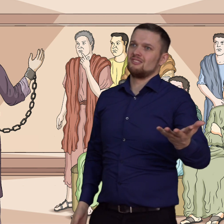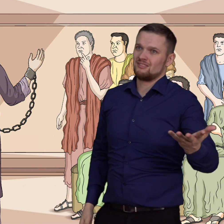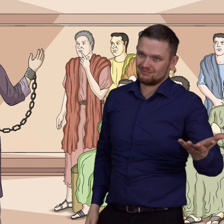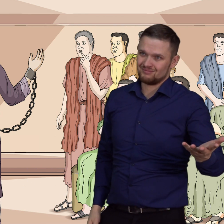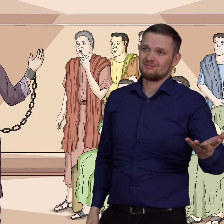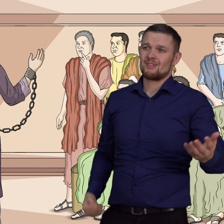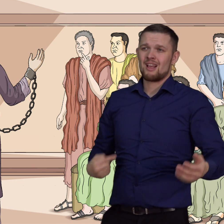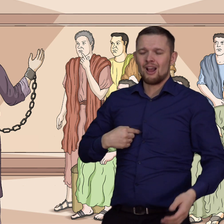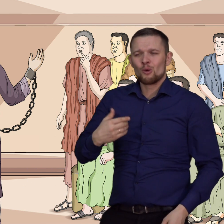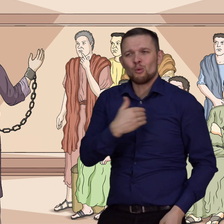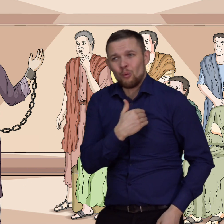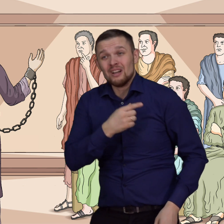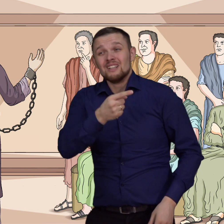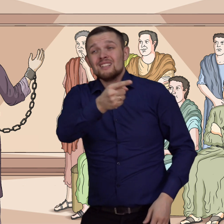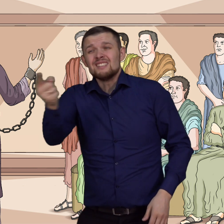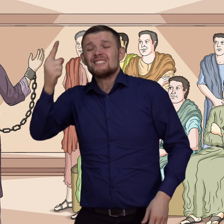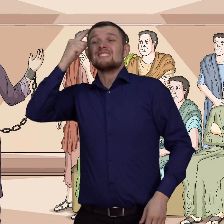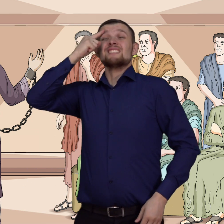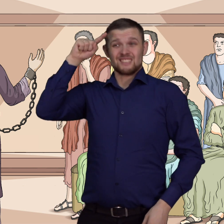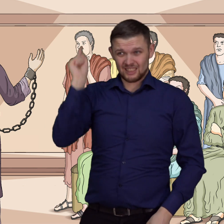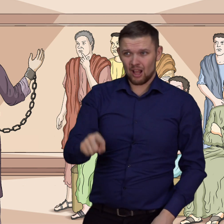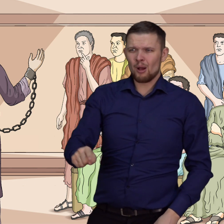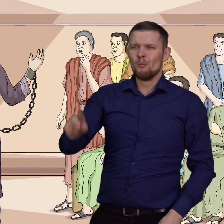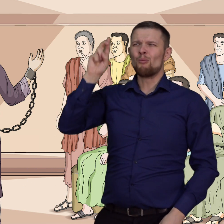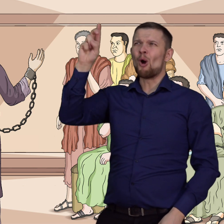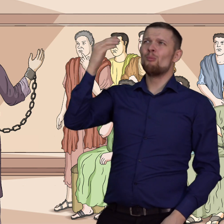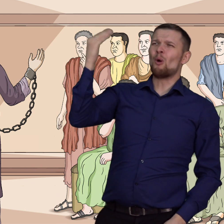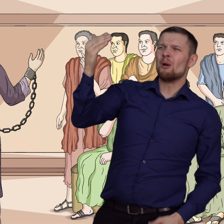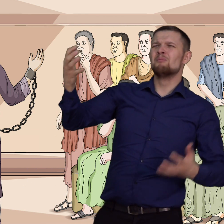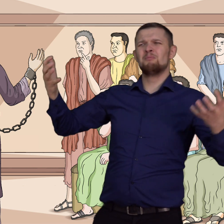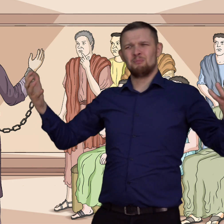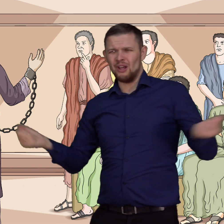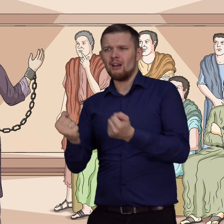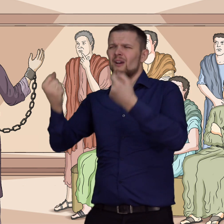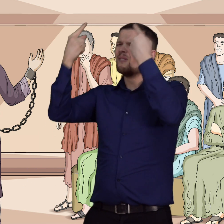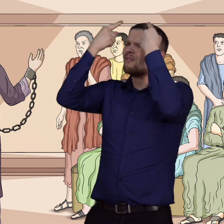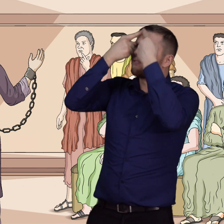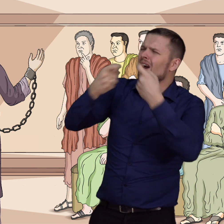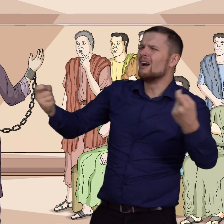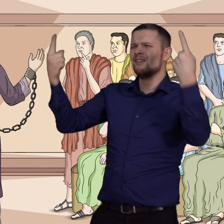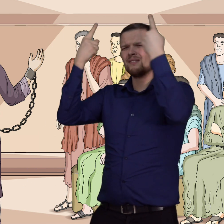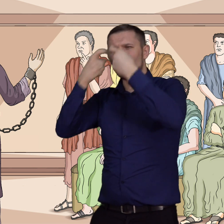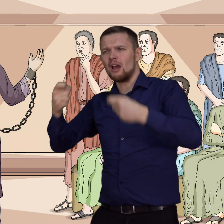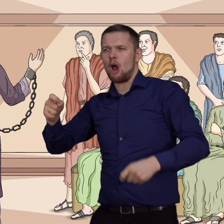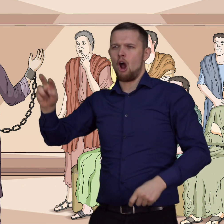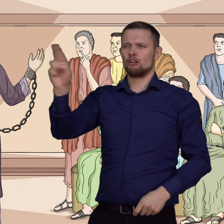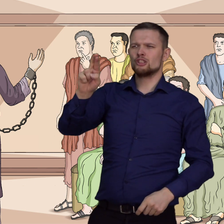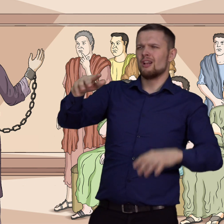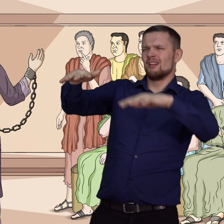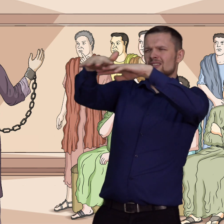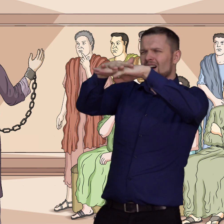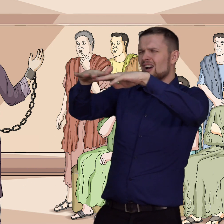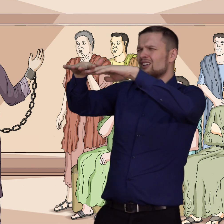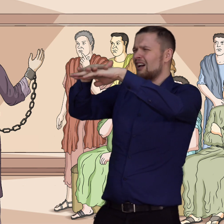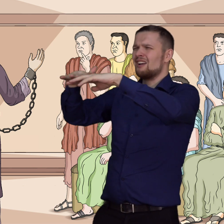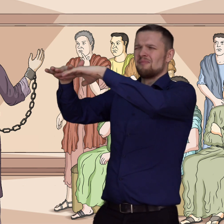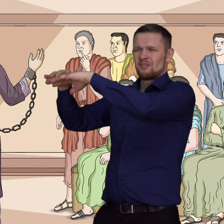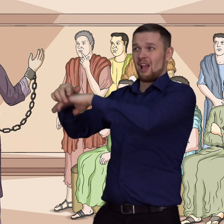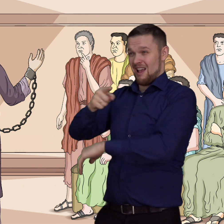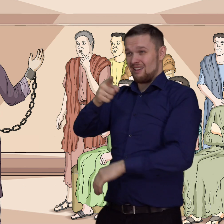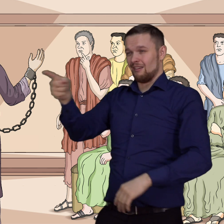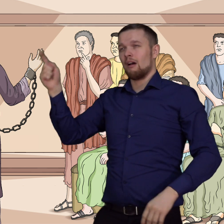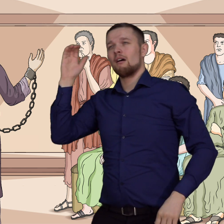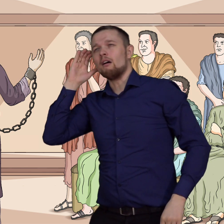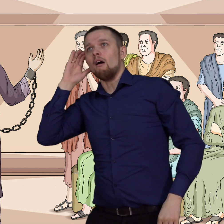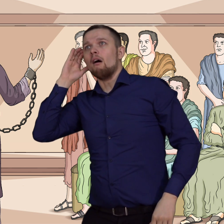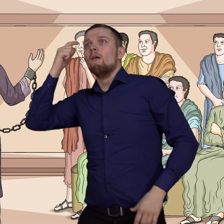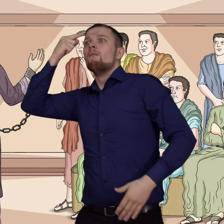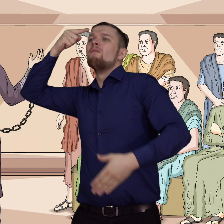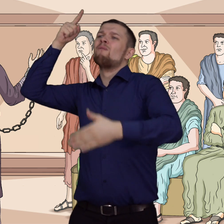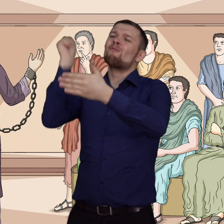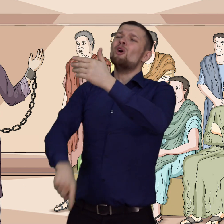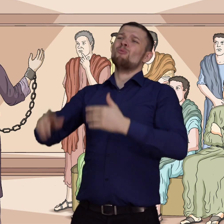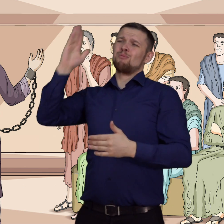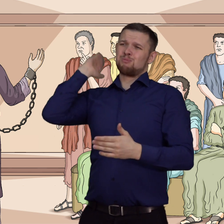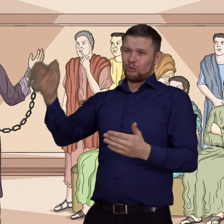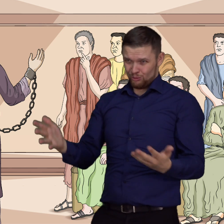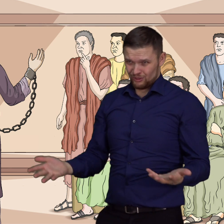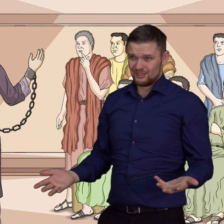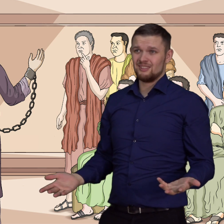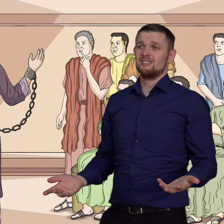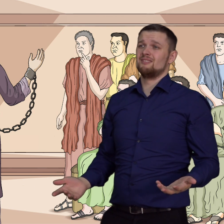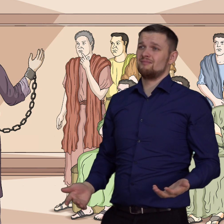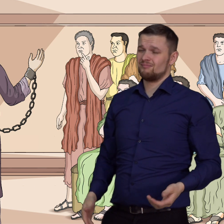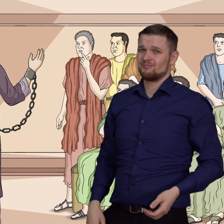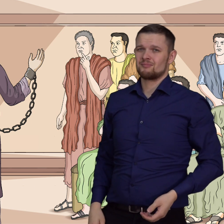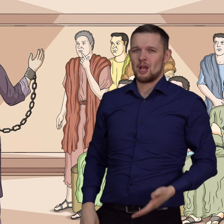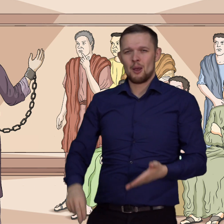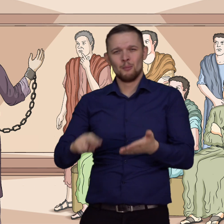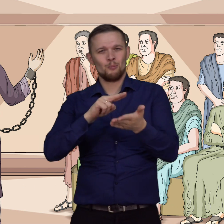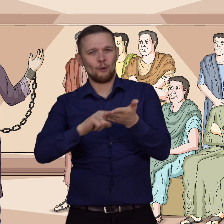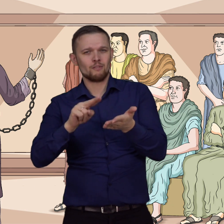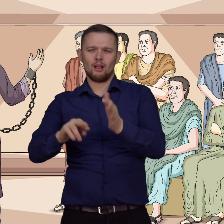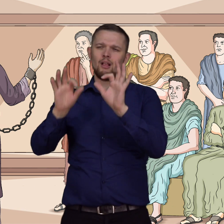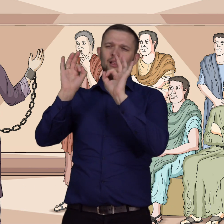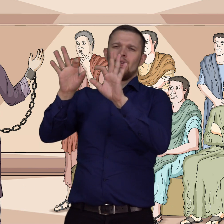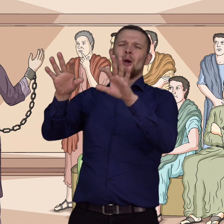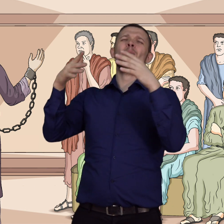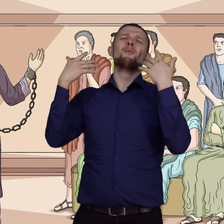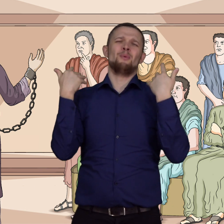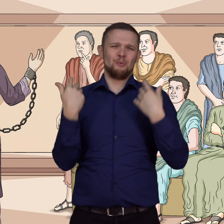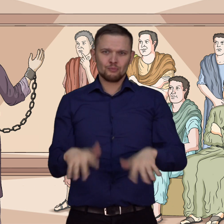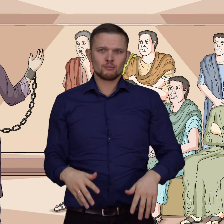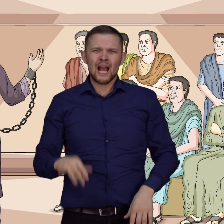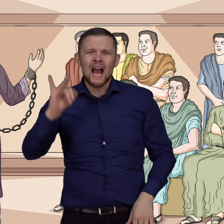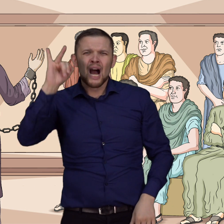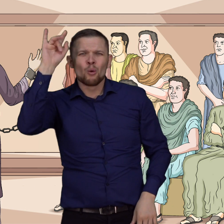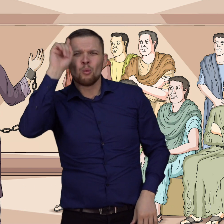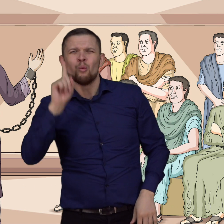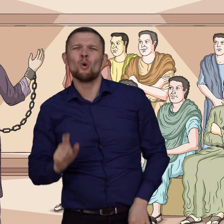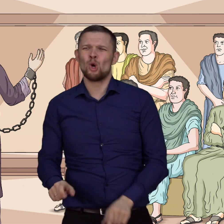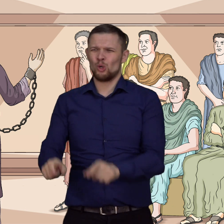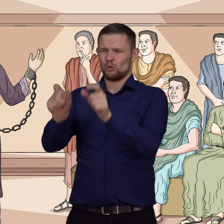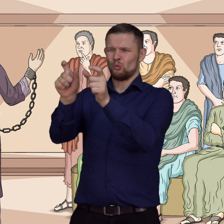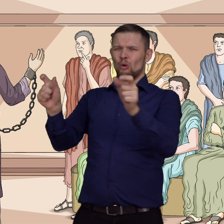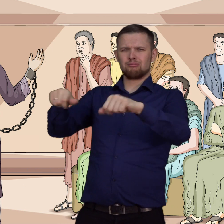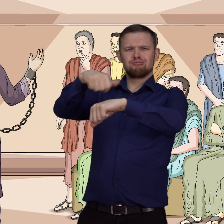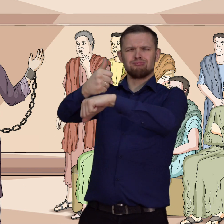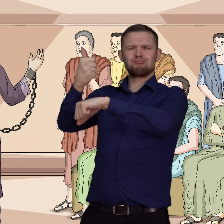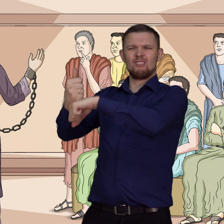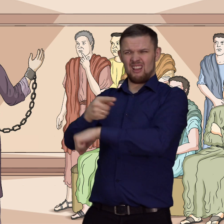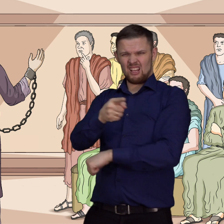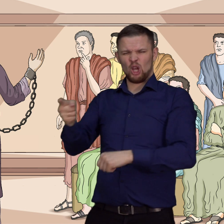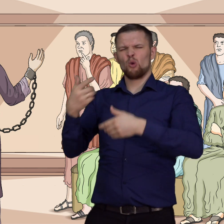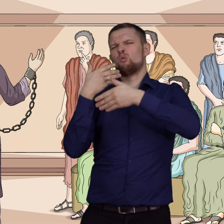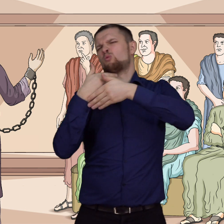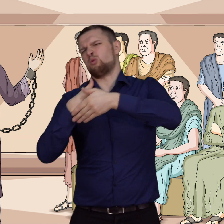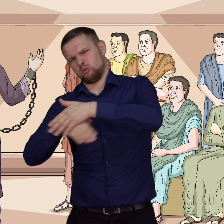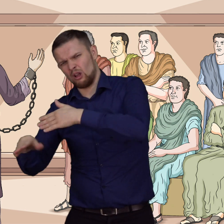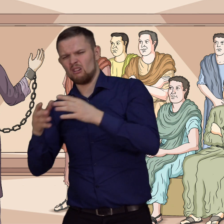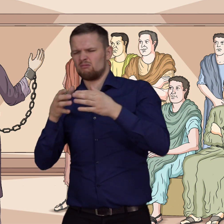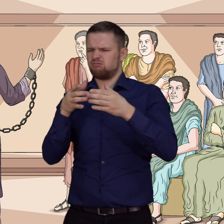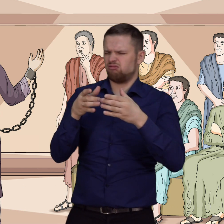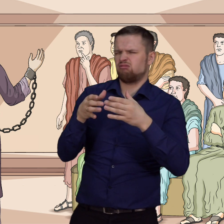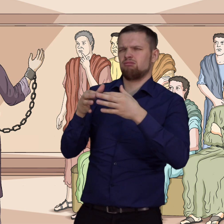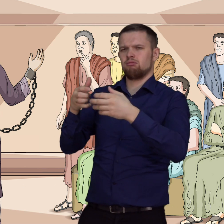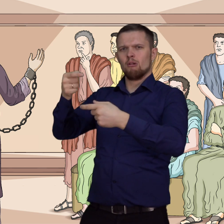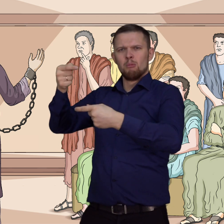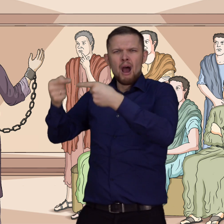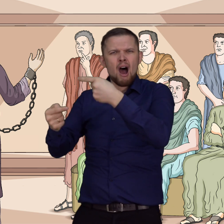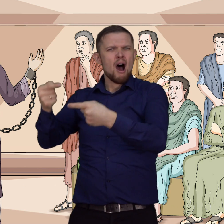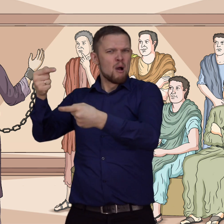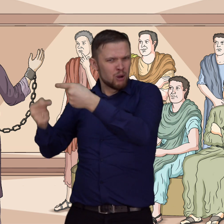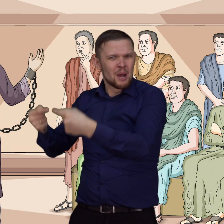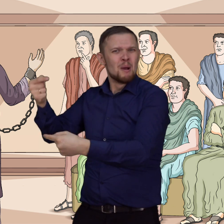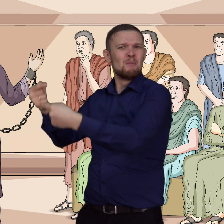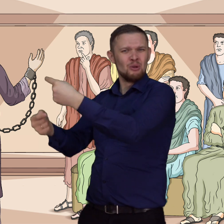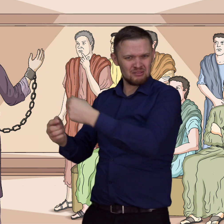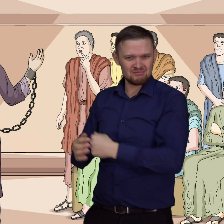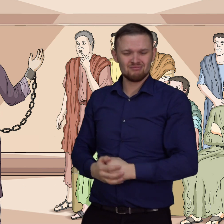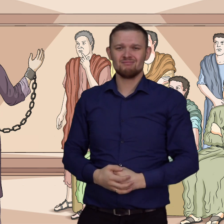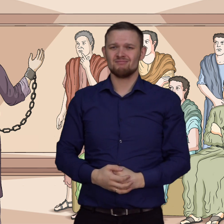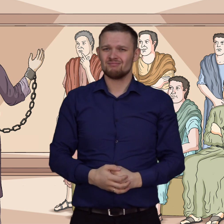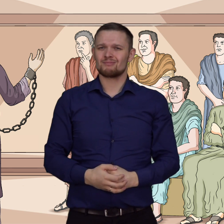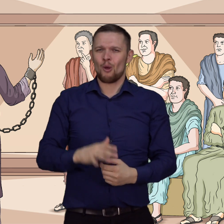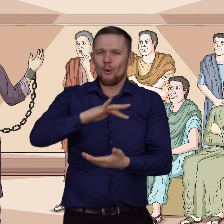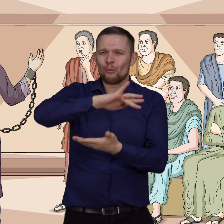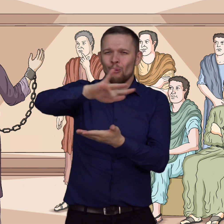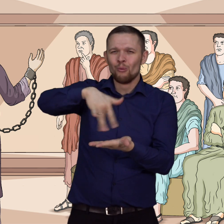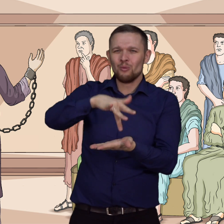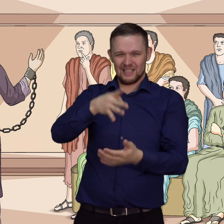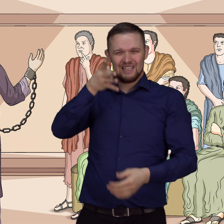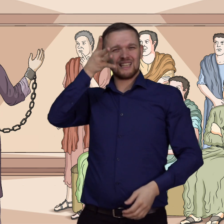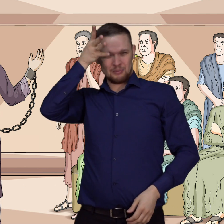Otherwise they might see with their eyes, hear with their ears, understand with their hearts, and turn, and I would heal them.’